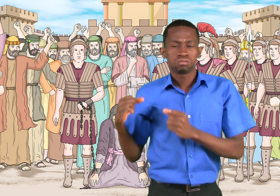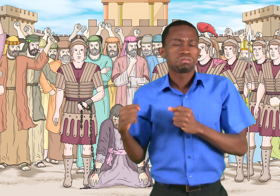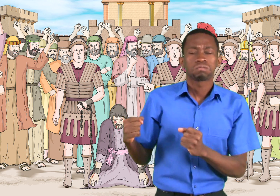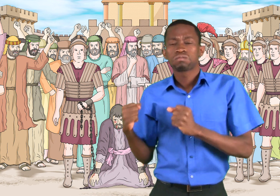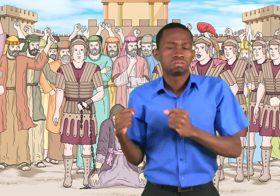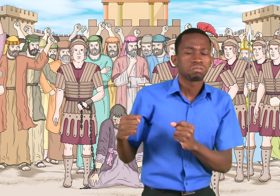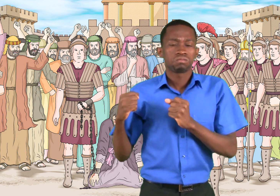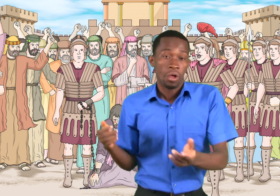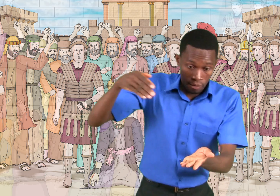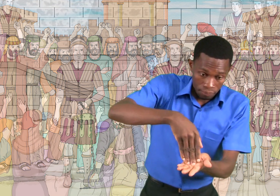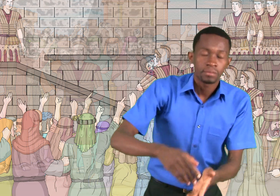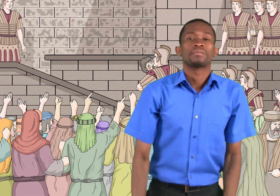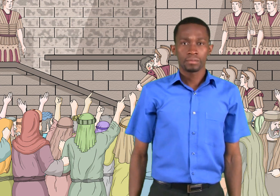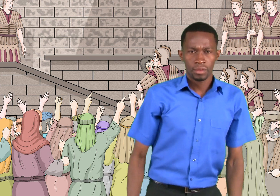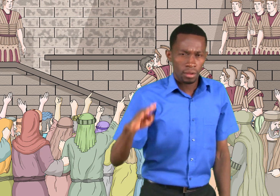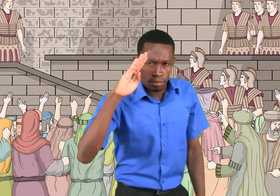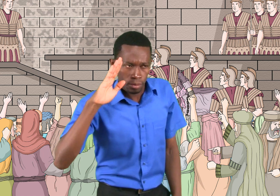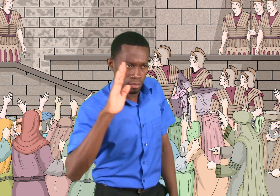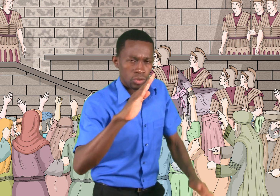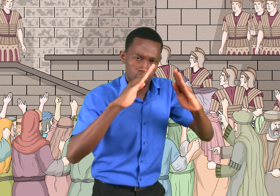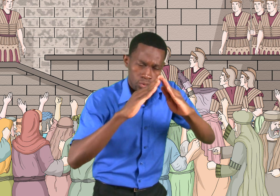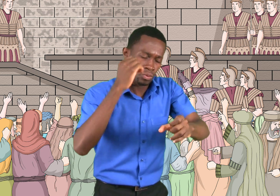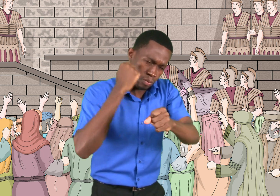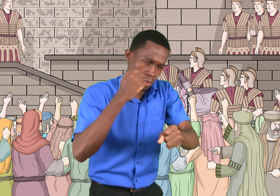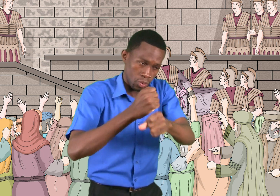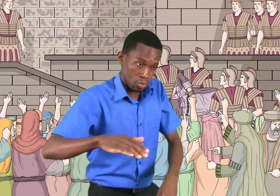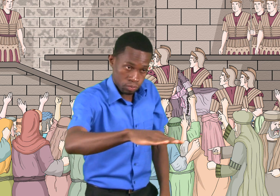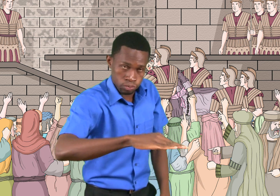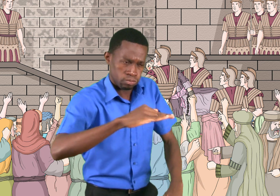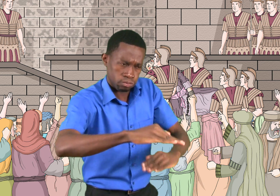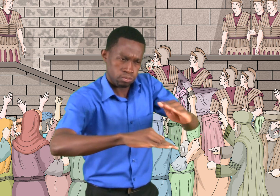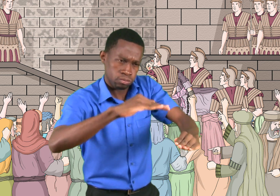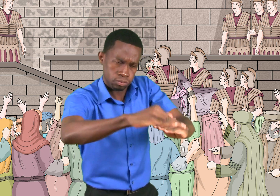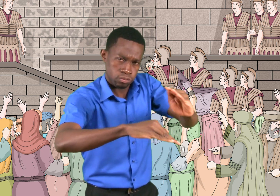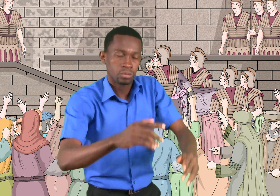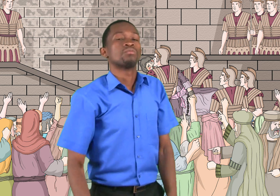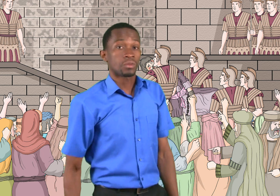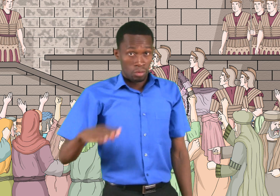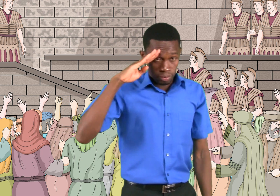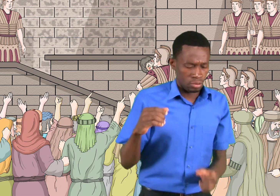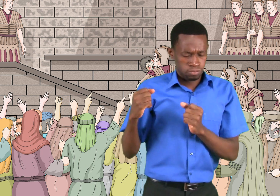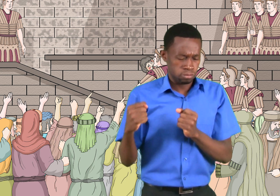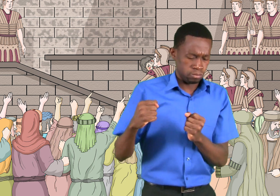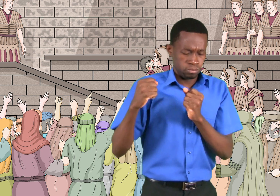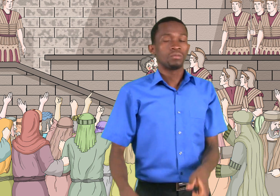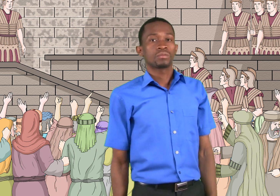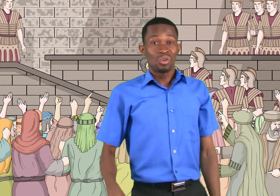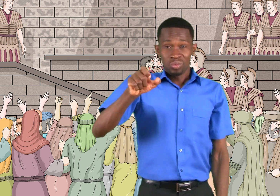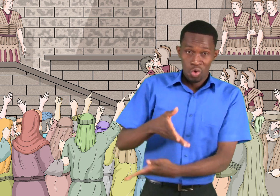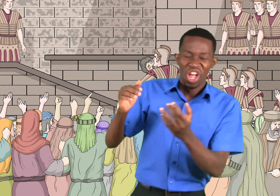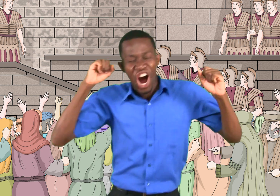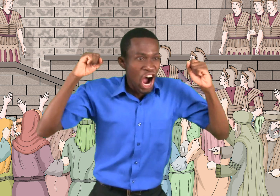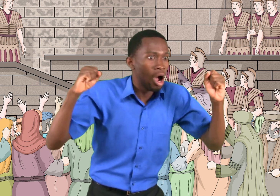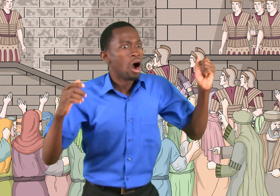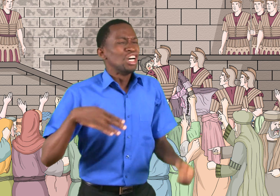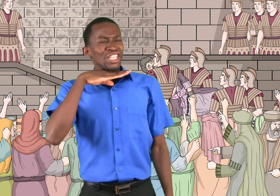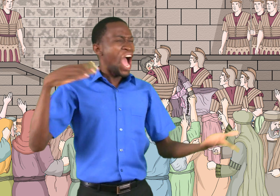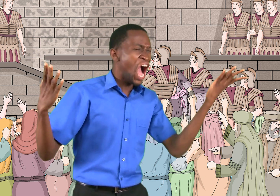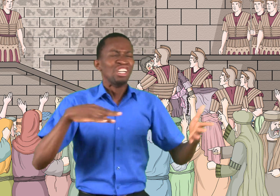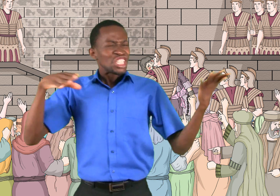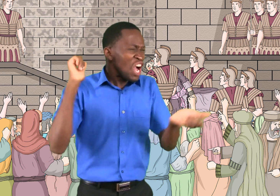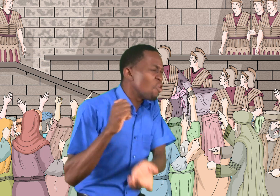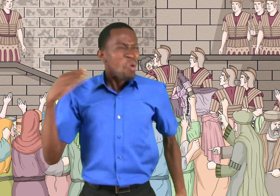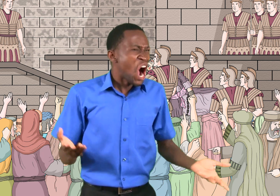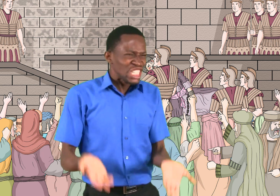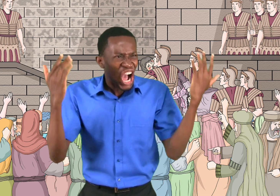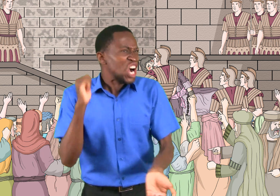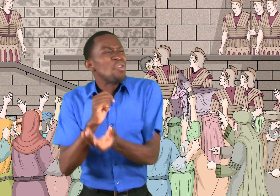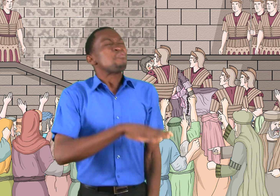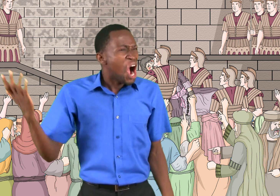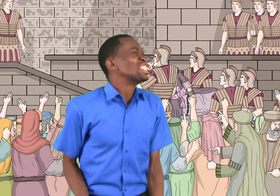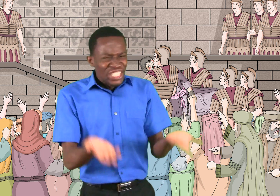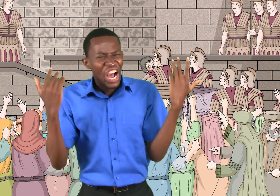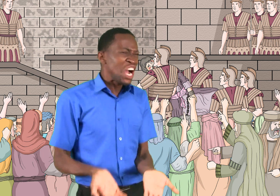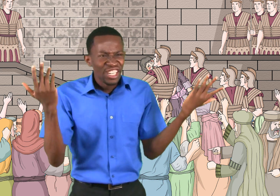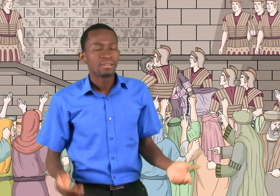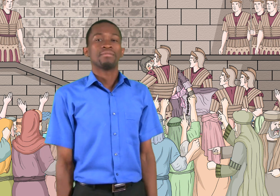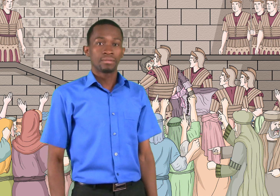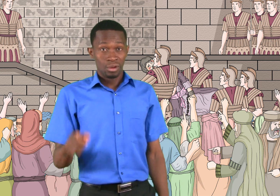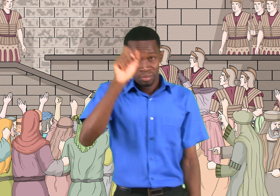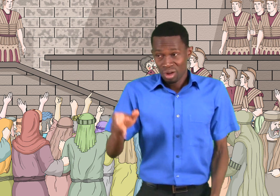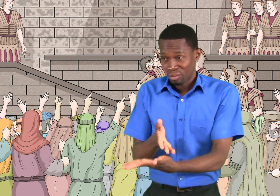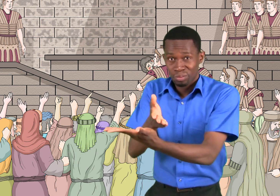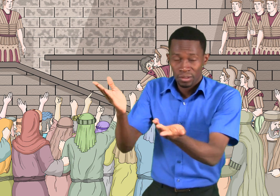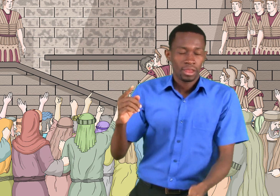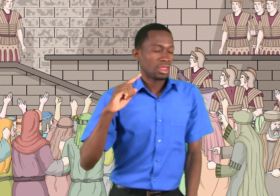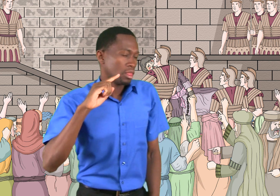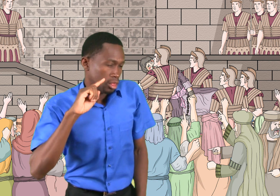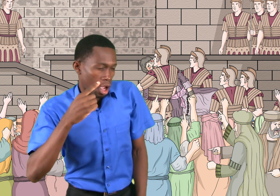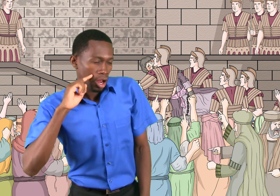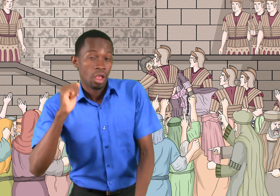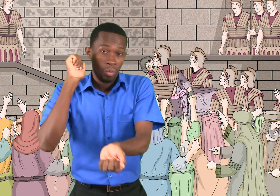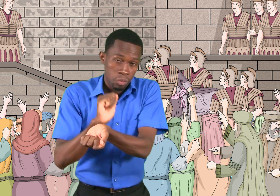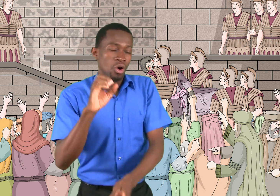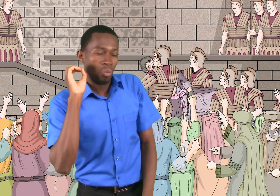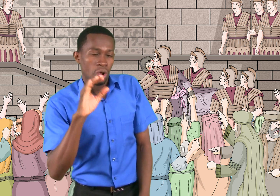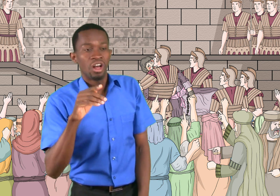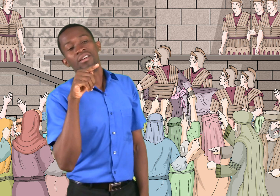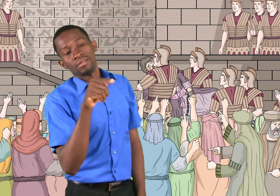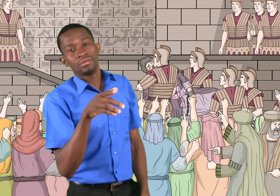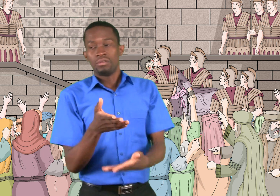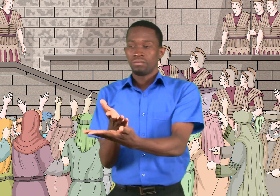When Paul reached the steps, he had to be carried by the soldiers because of the violence of the mob.